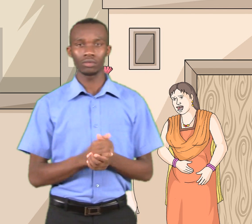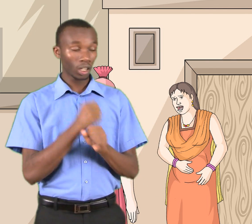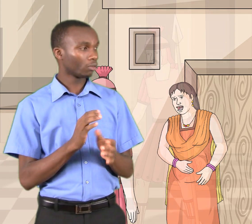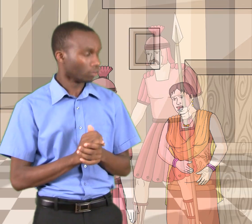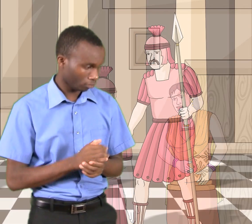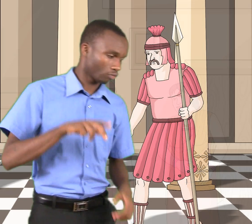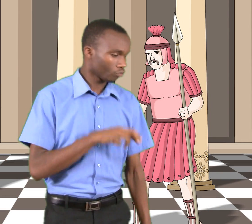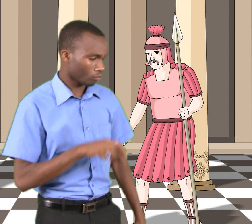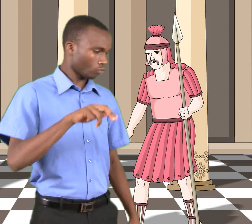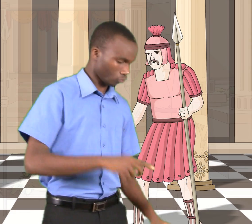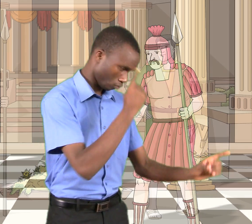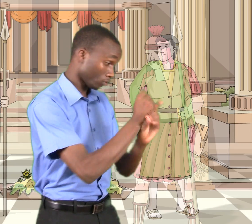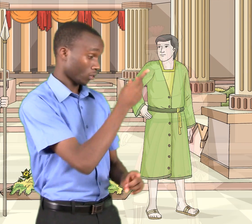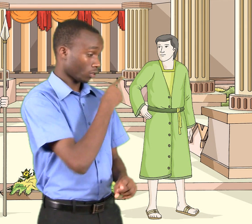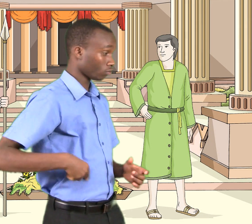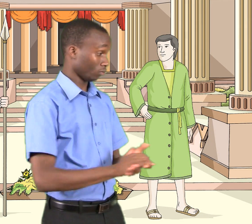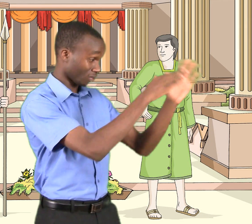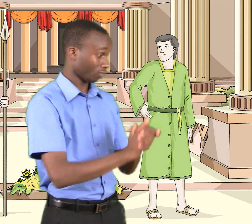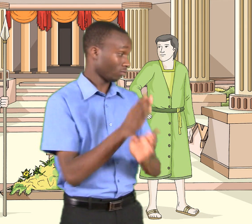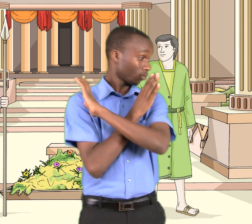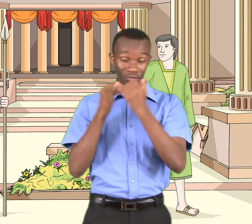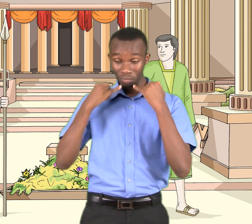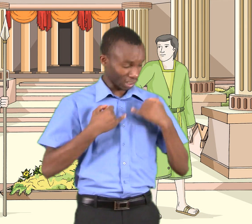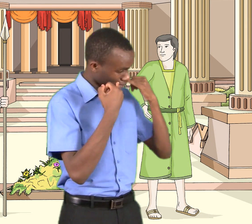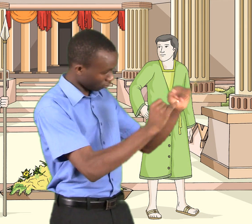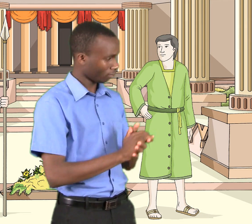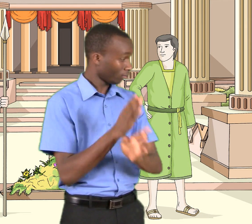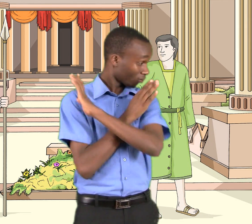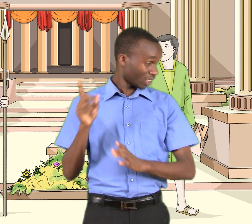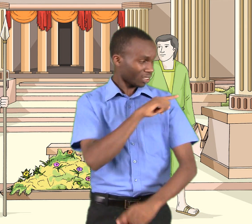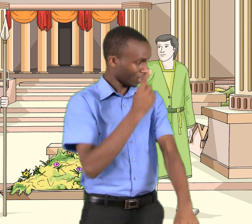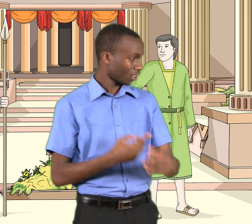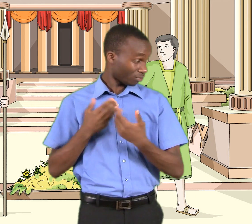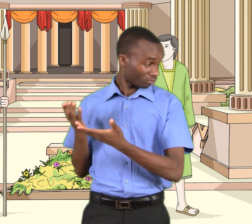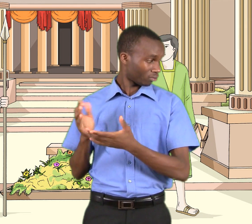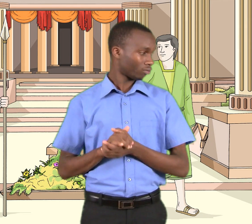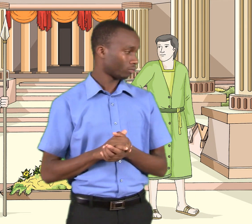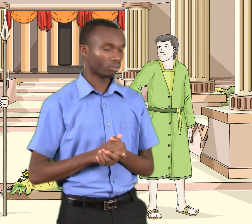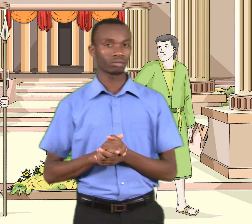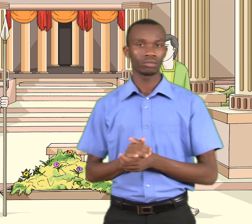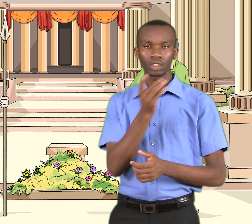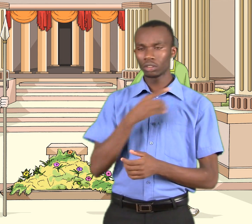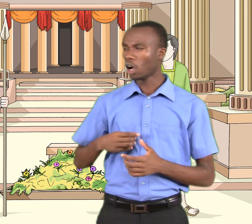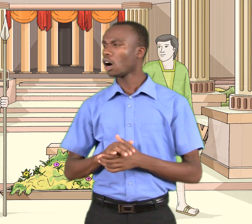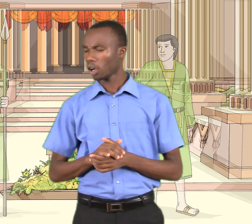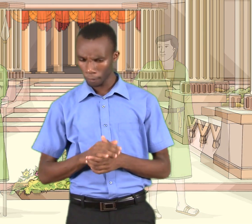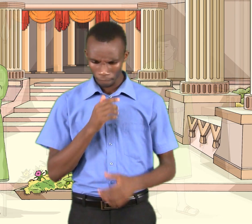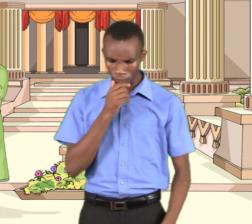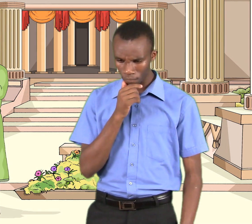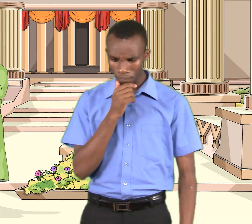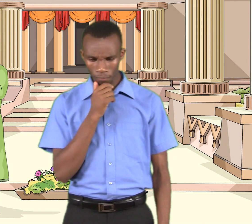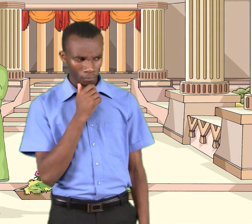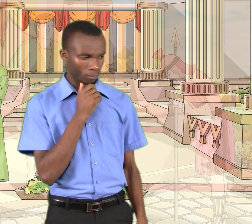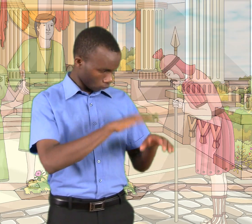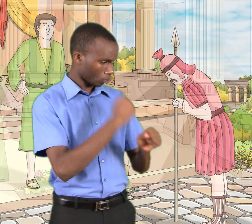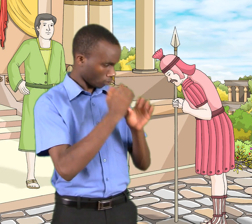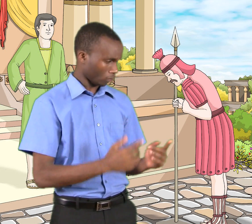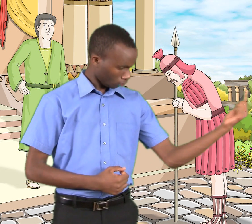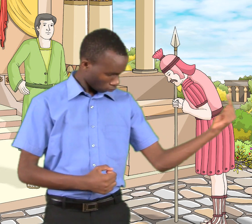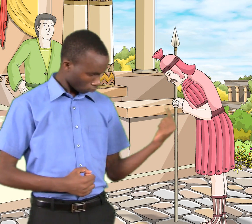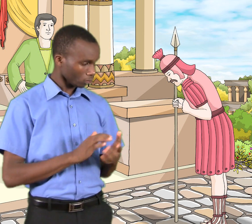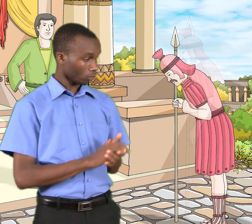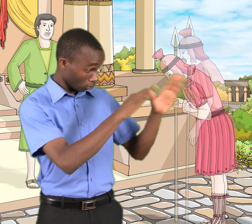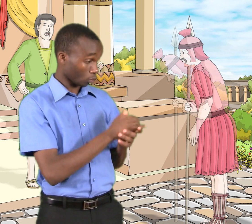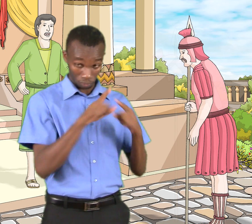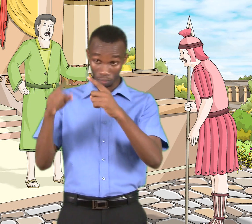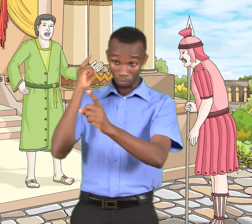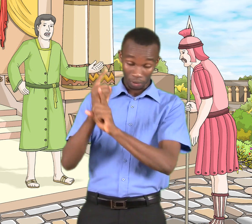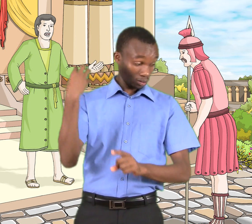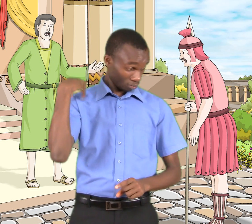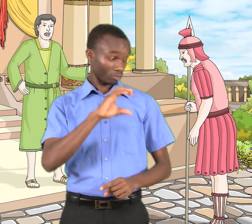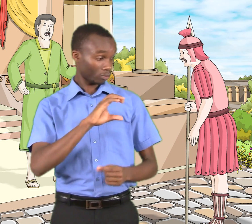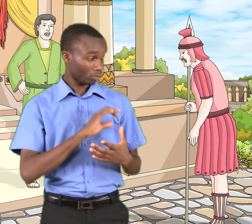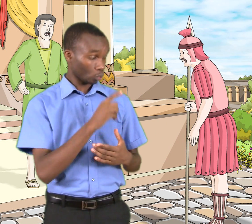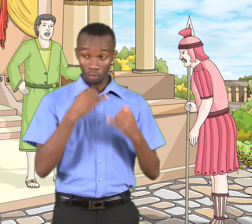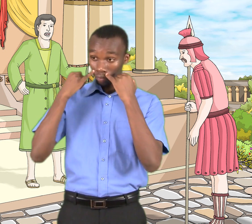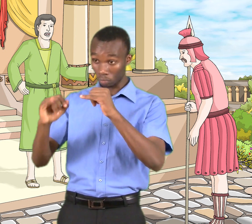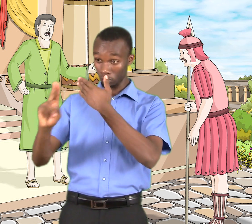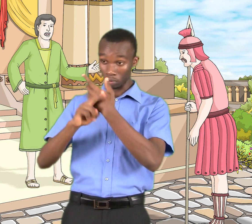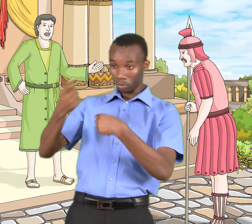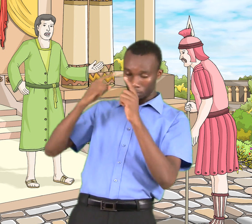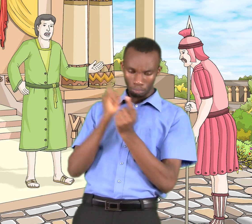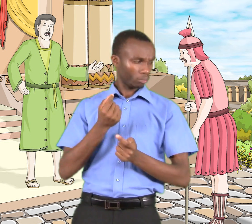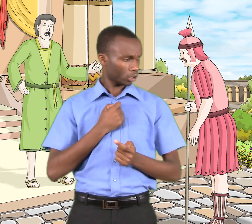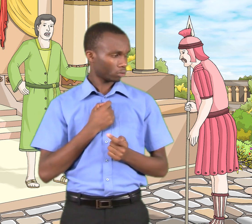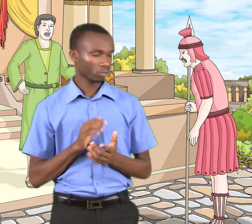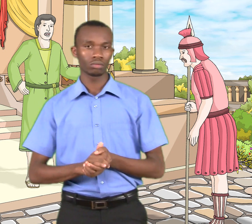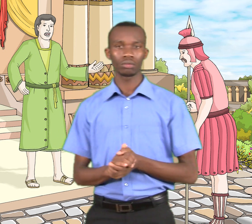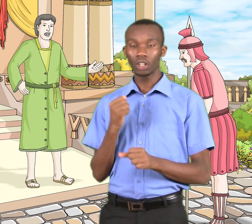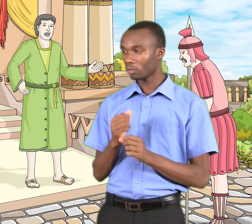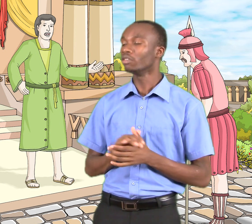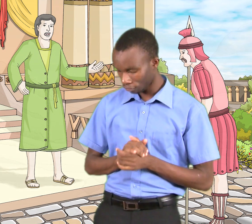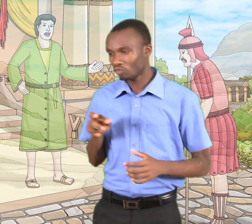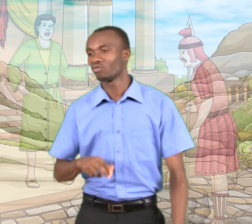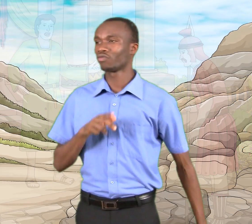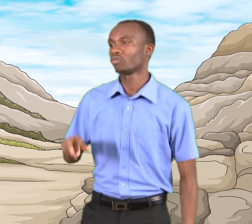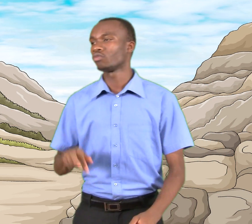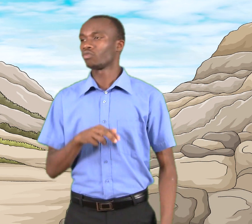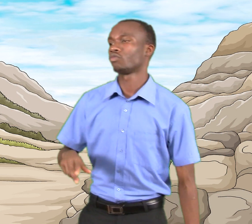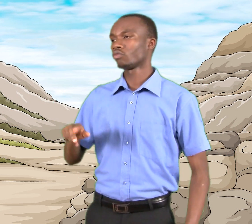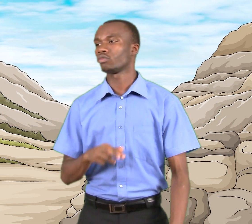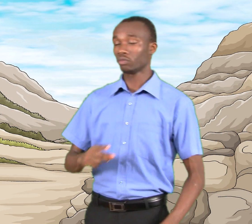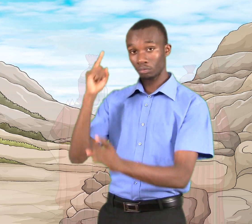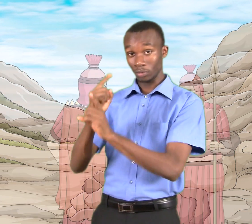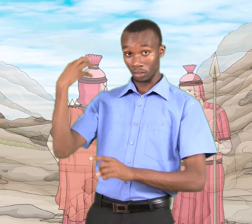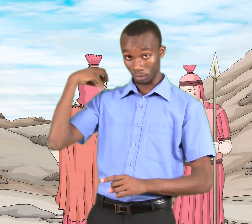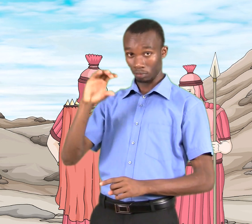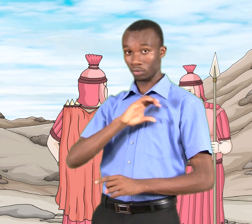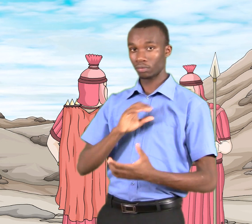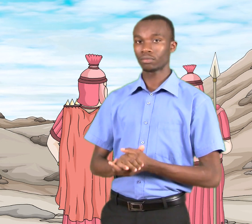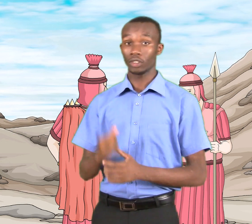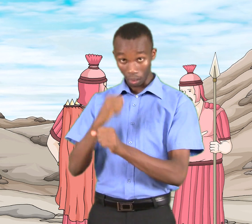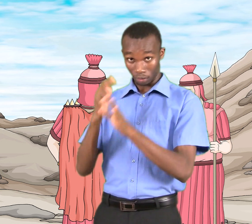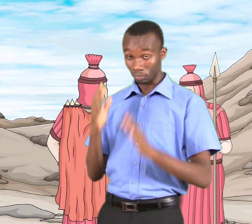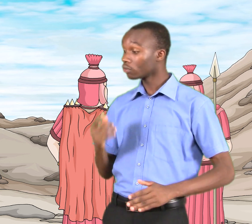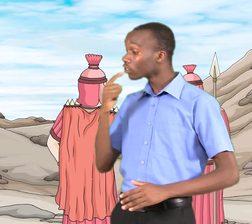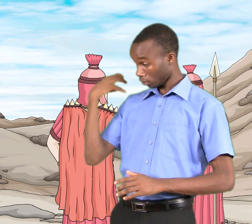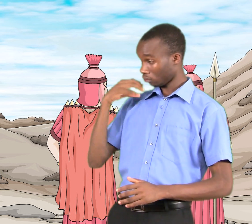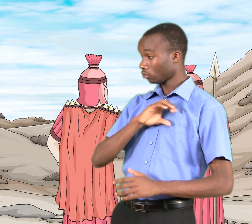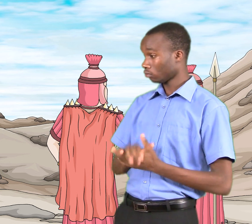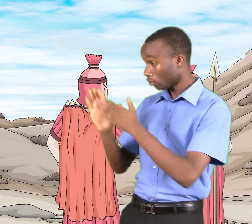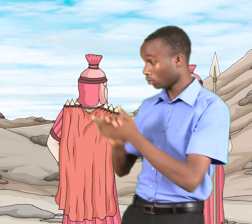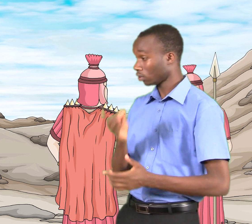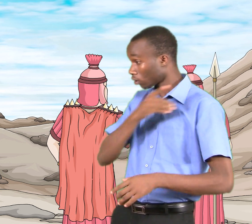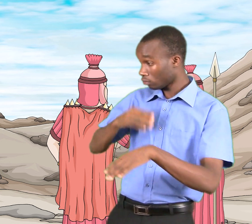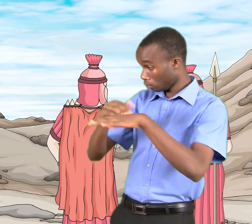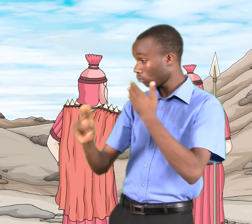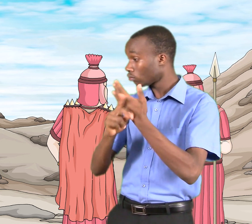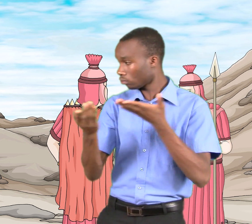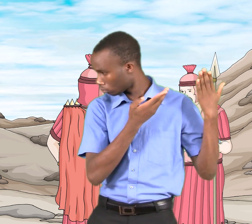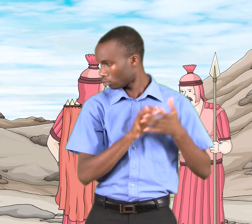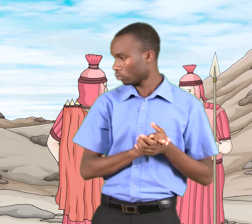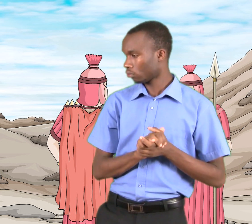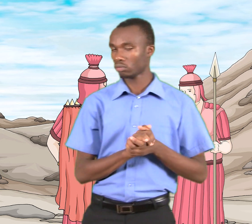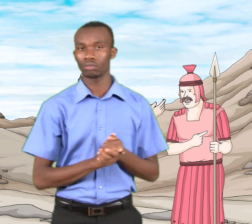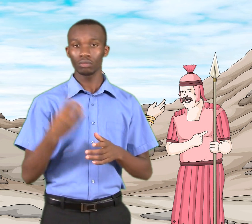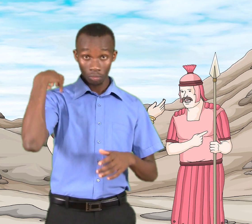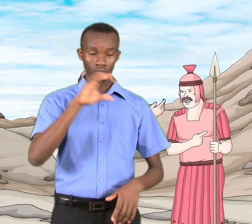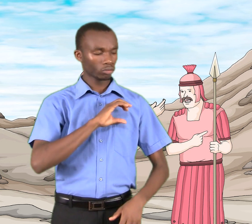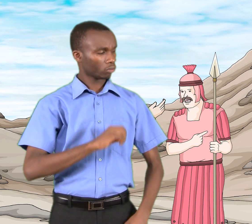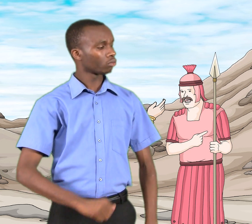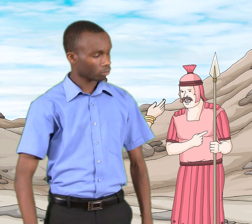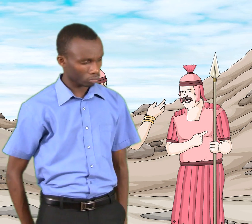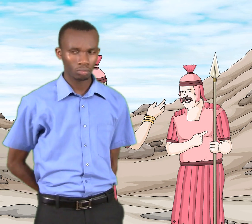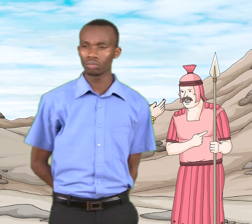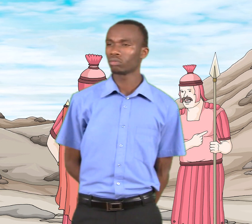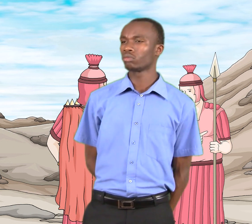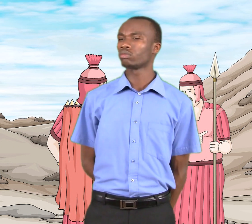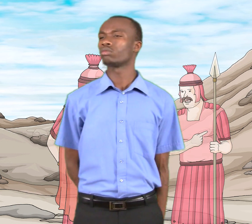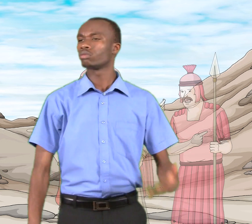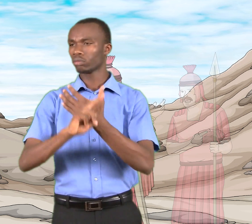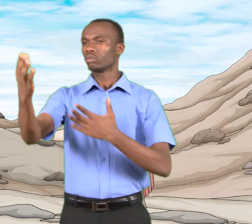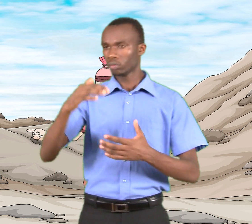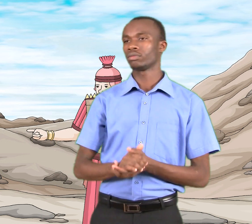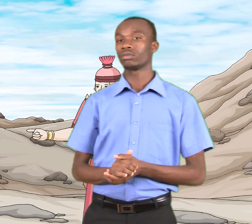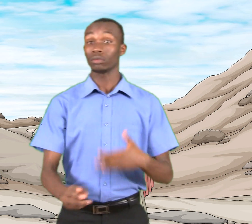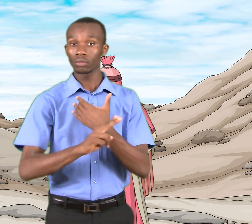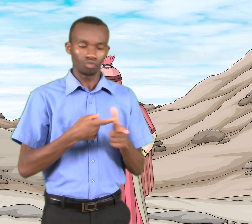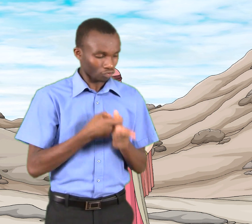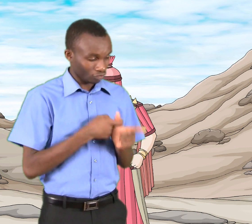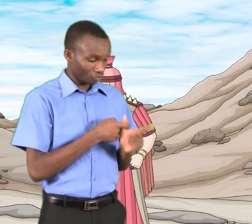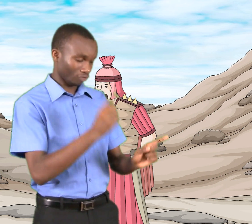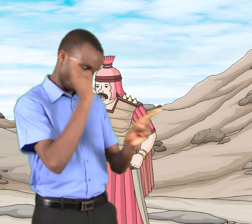At this, David sent orders to Joab: “Send me Uriah the Hittite.”